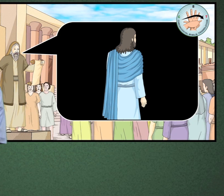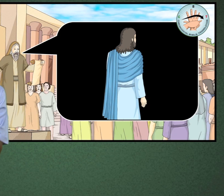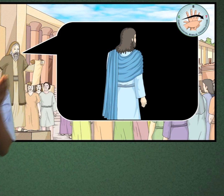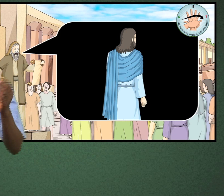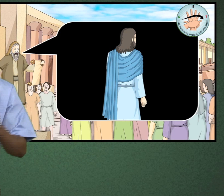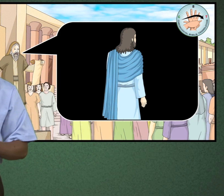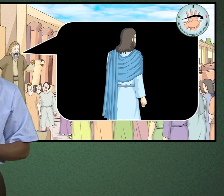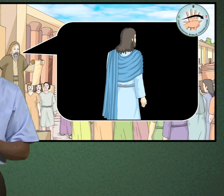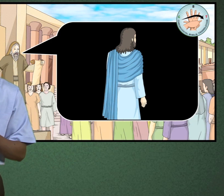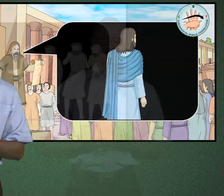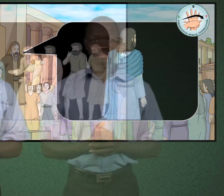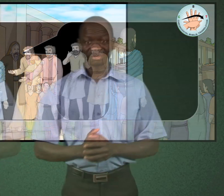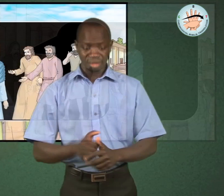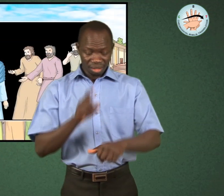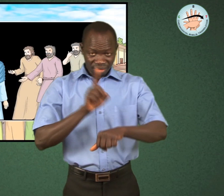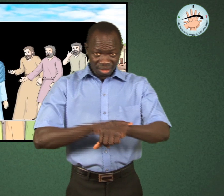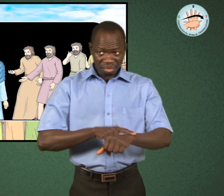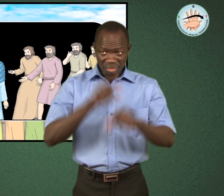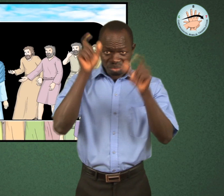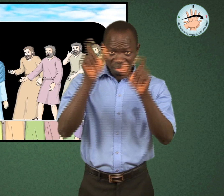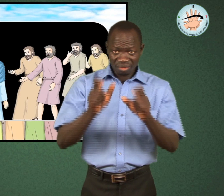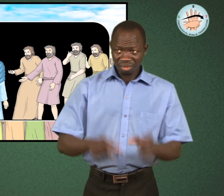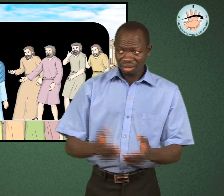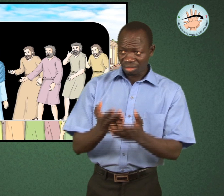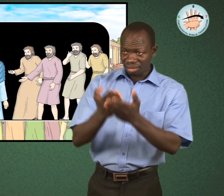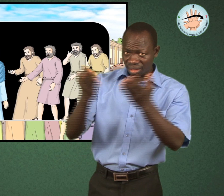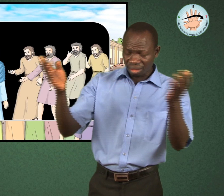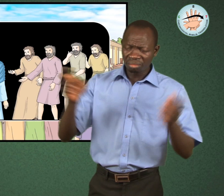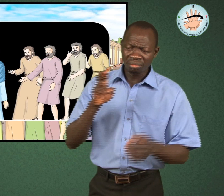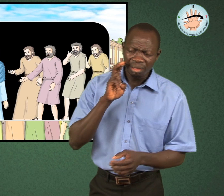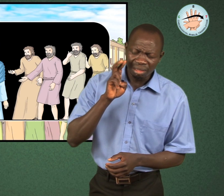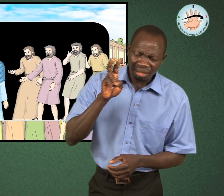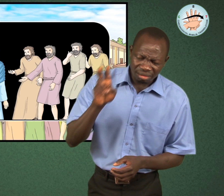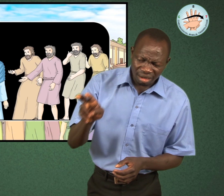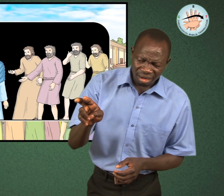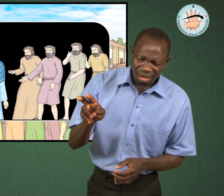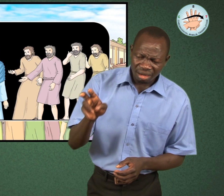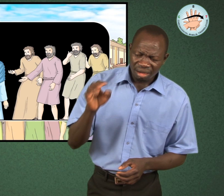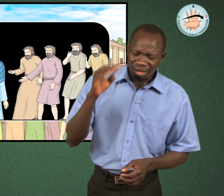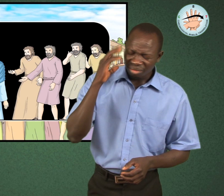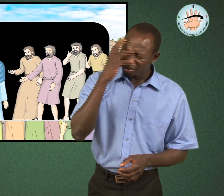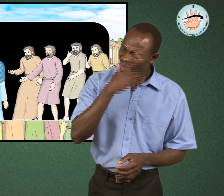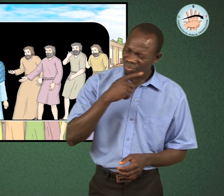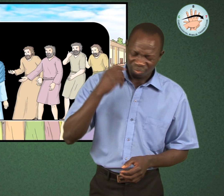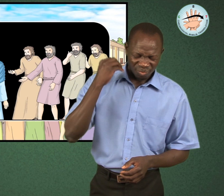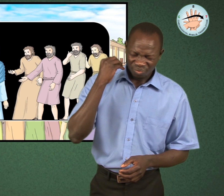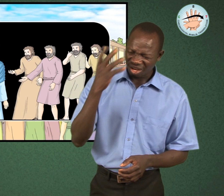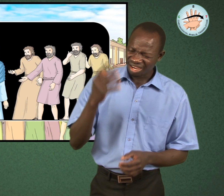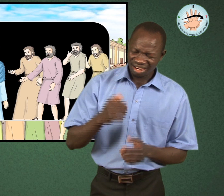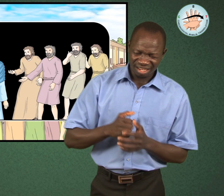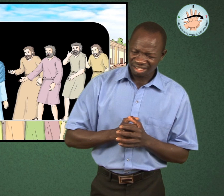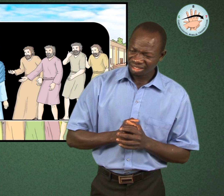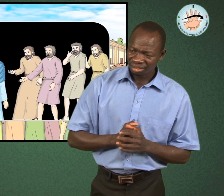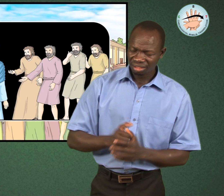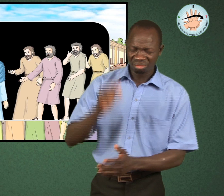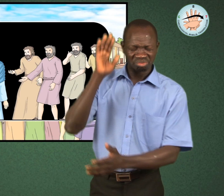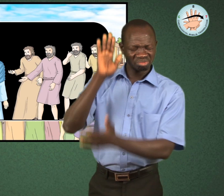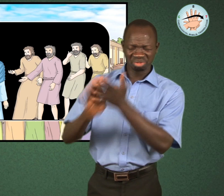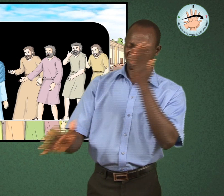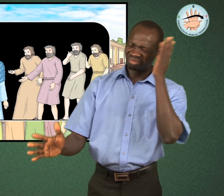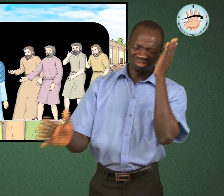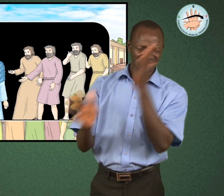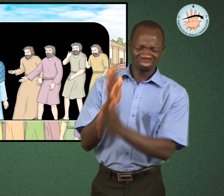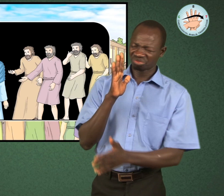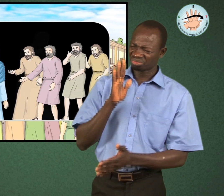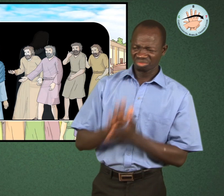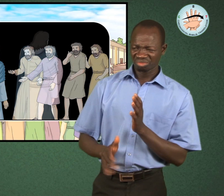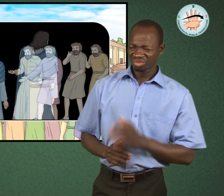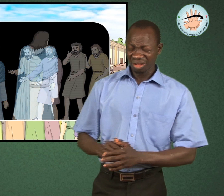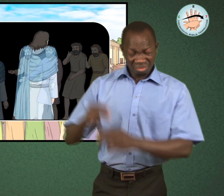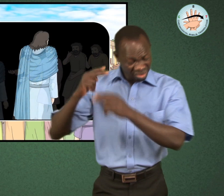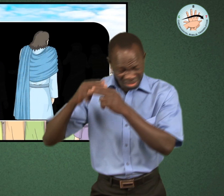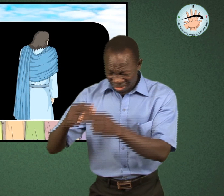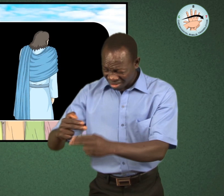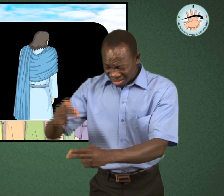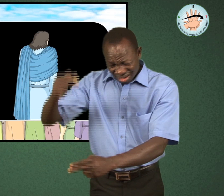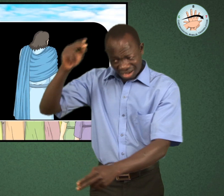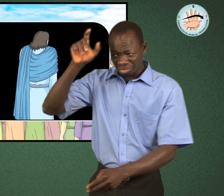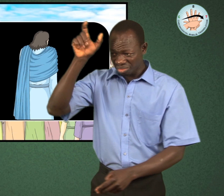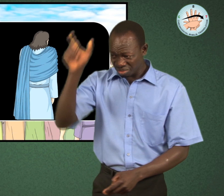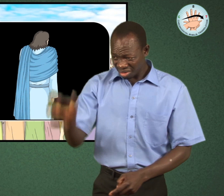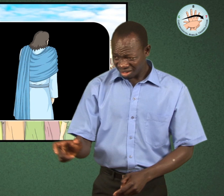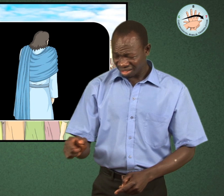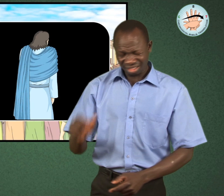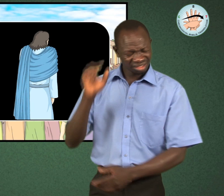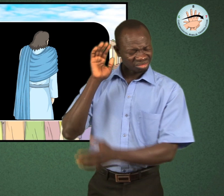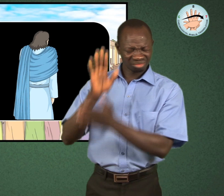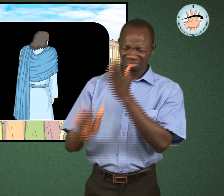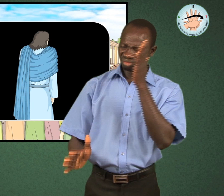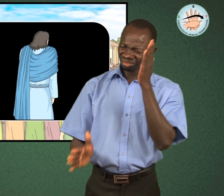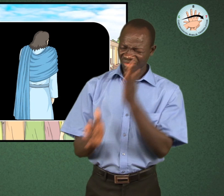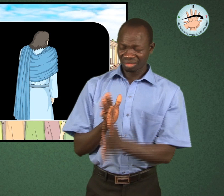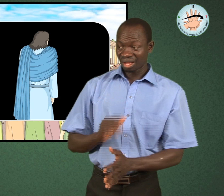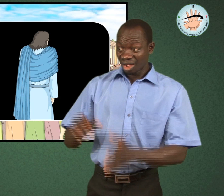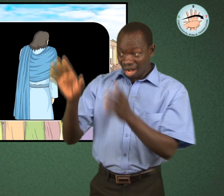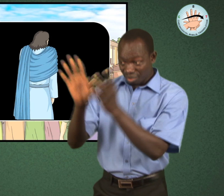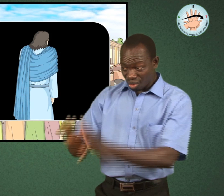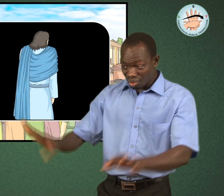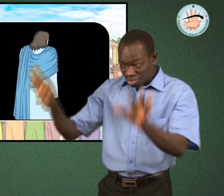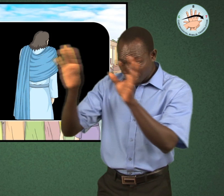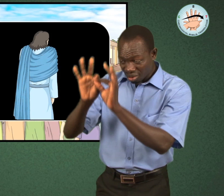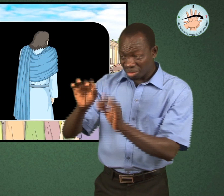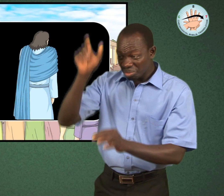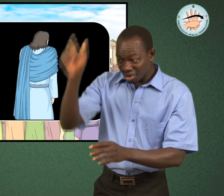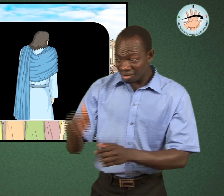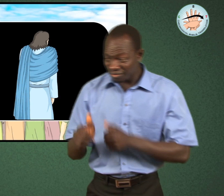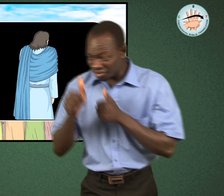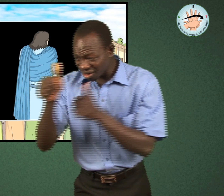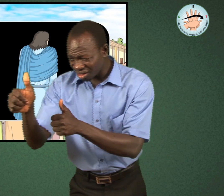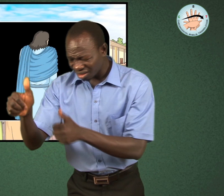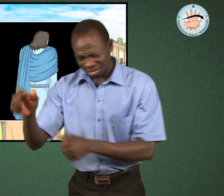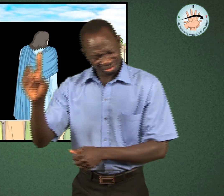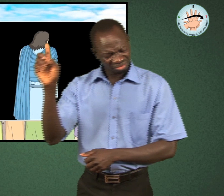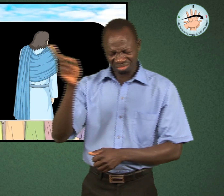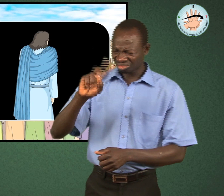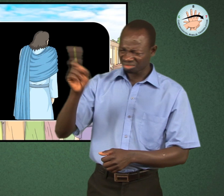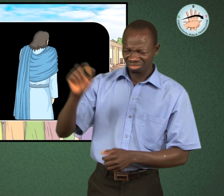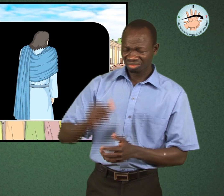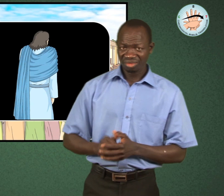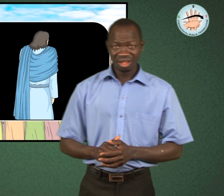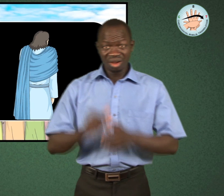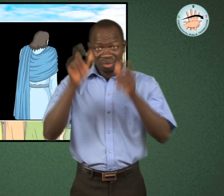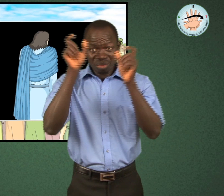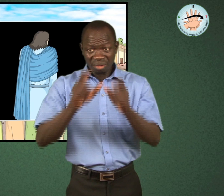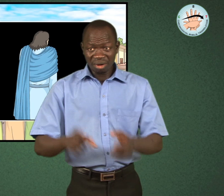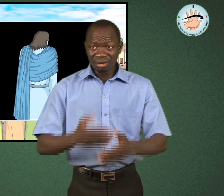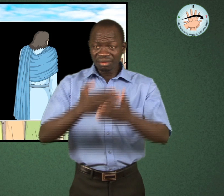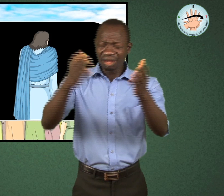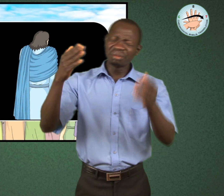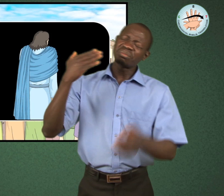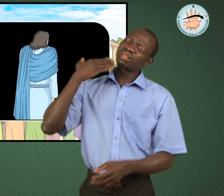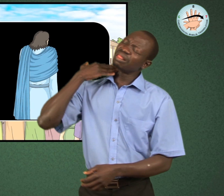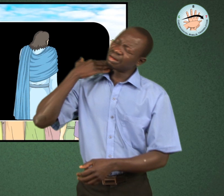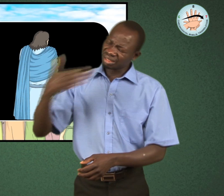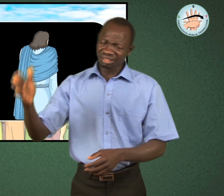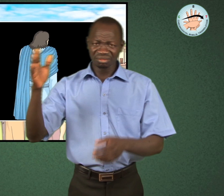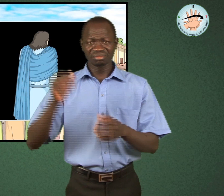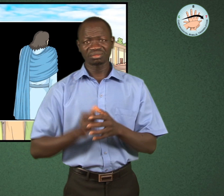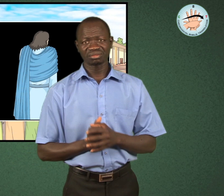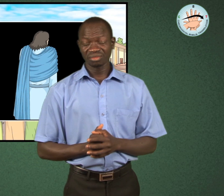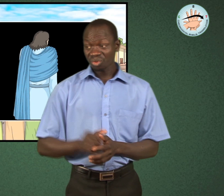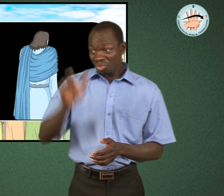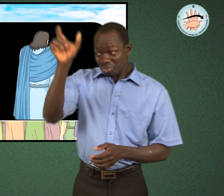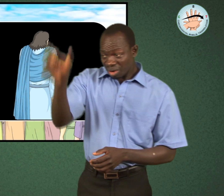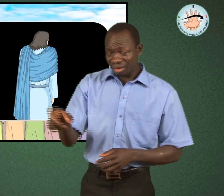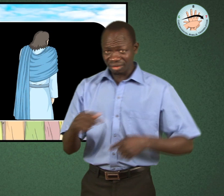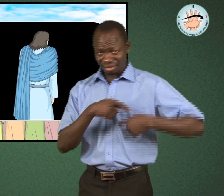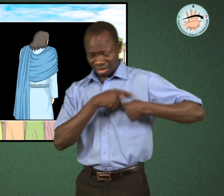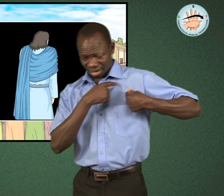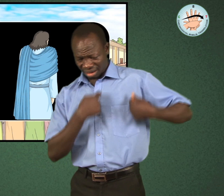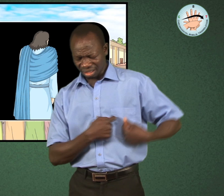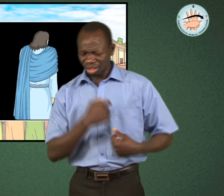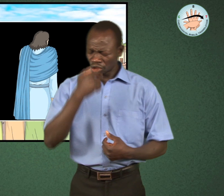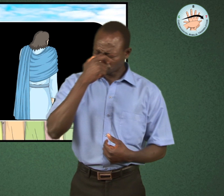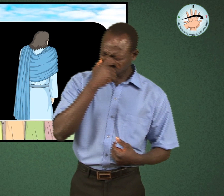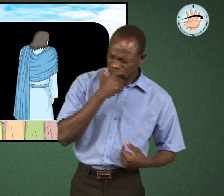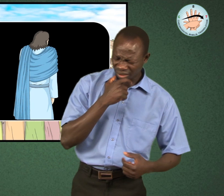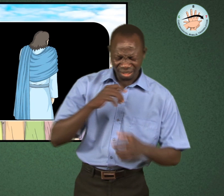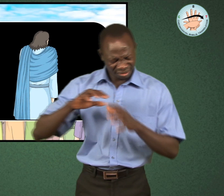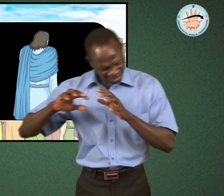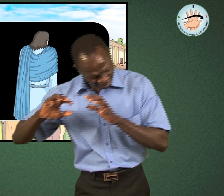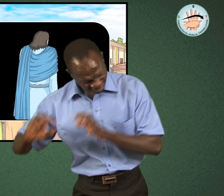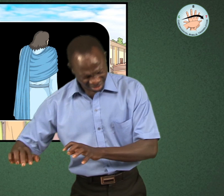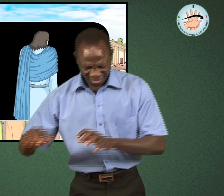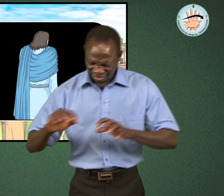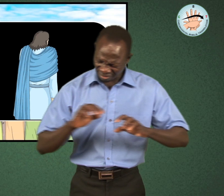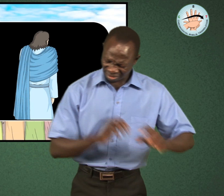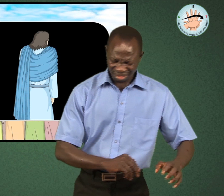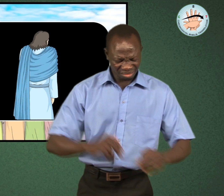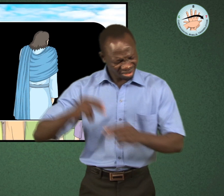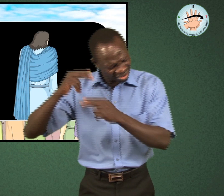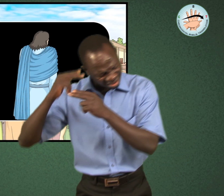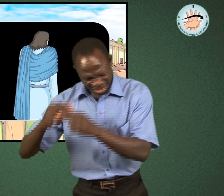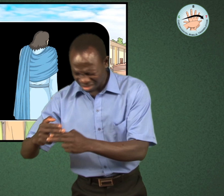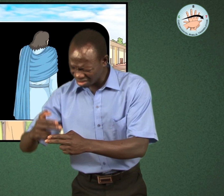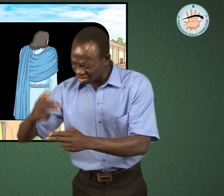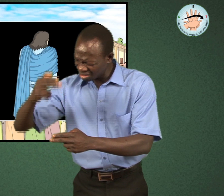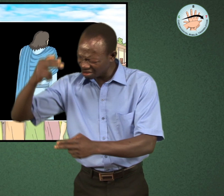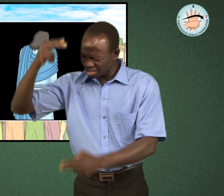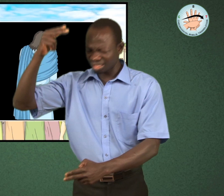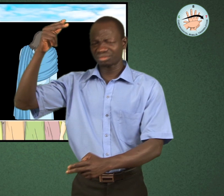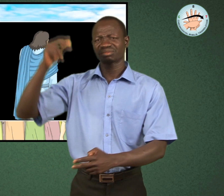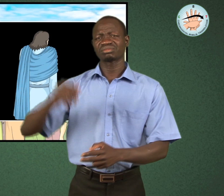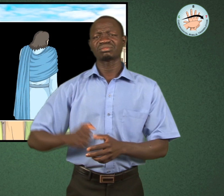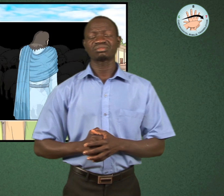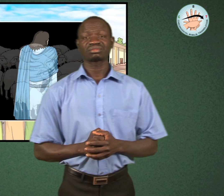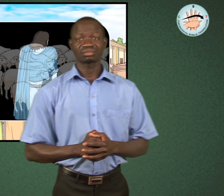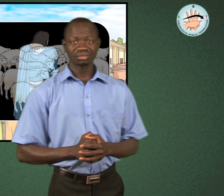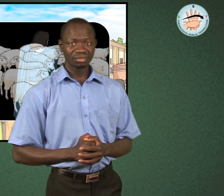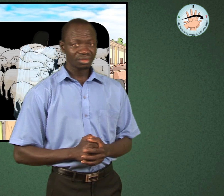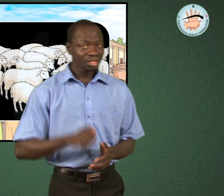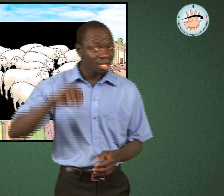But He was pierced for our transgressions, He was crushed for our iniquities; the punishment that brought us peace was upon Him, and by His stripes we are healed.